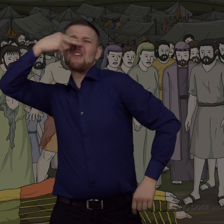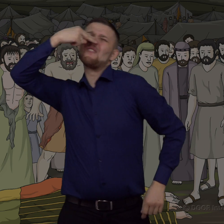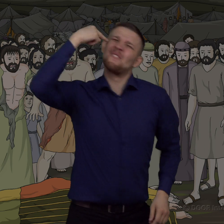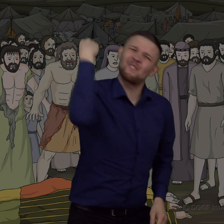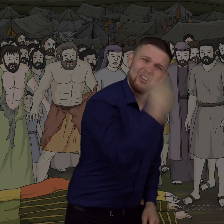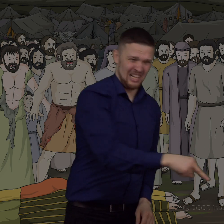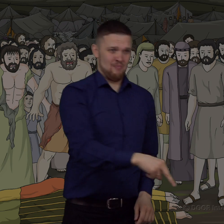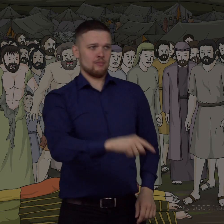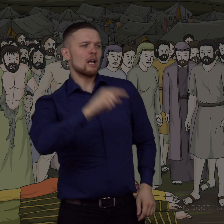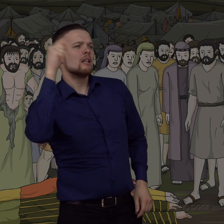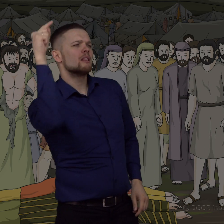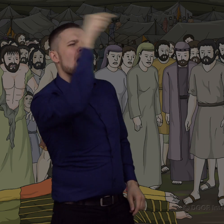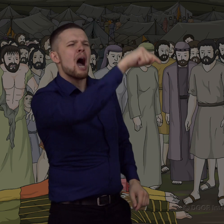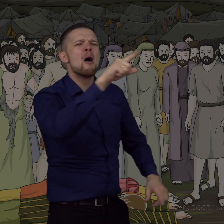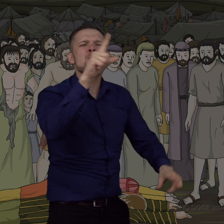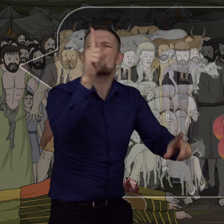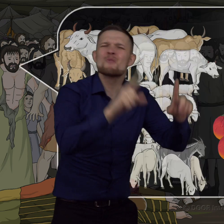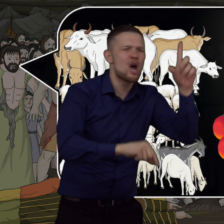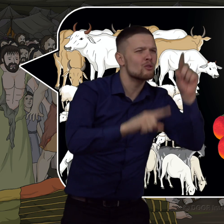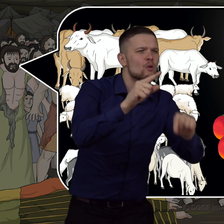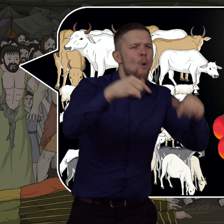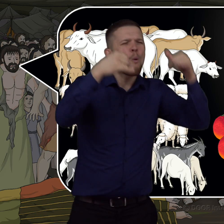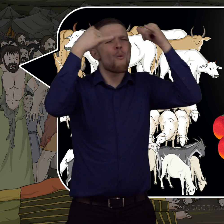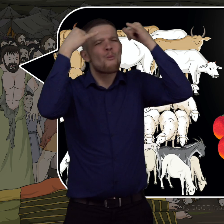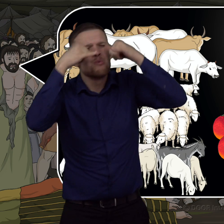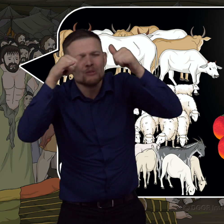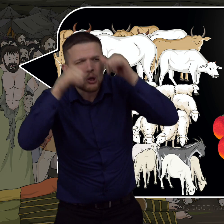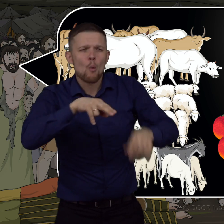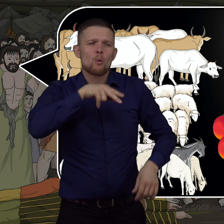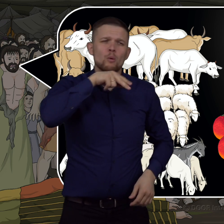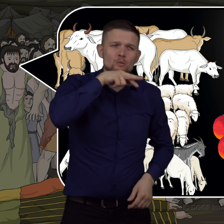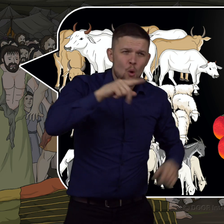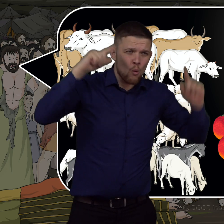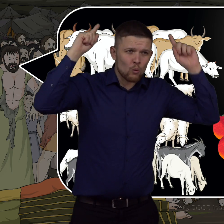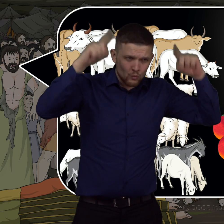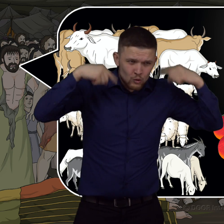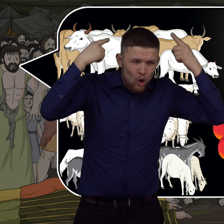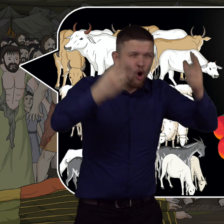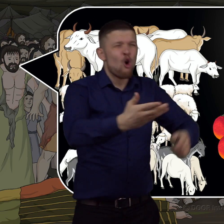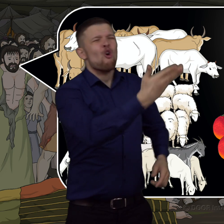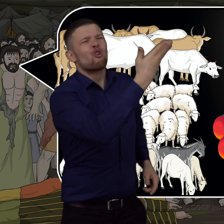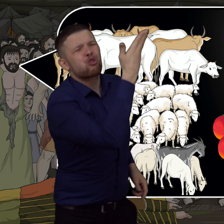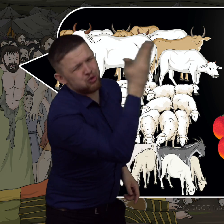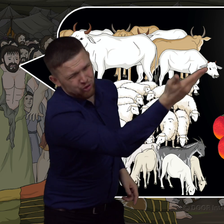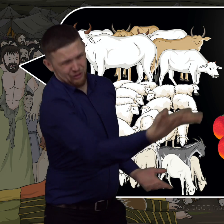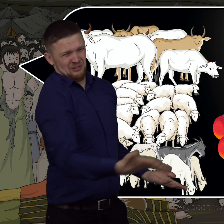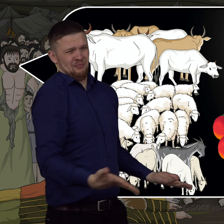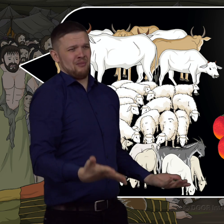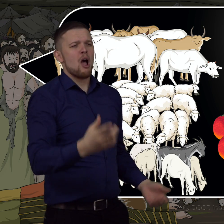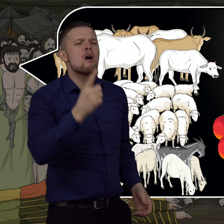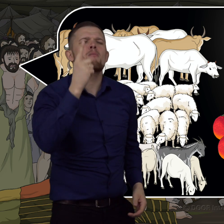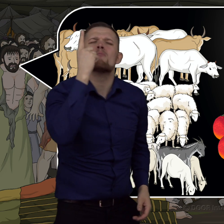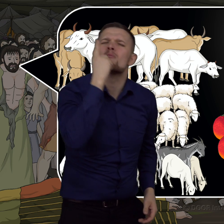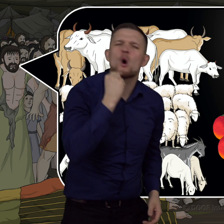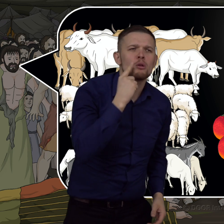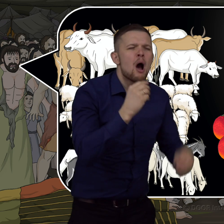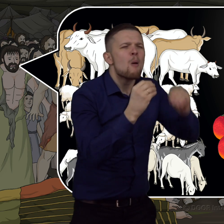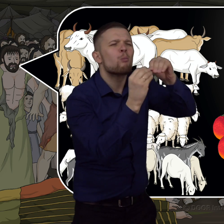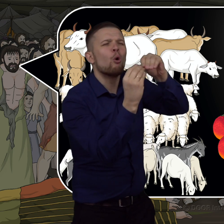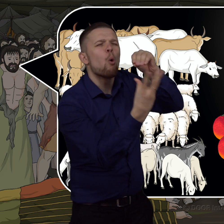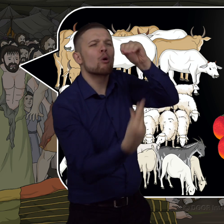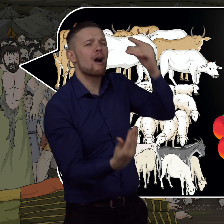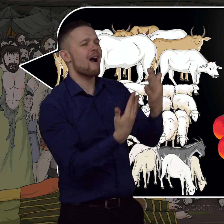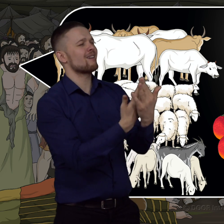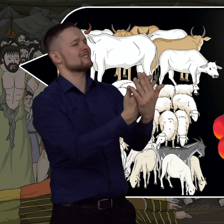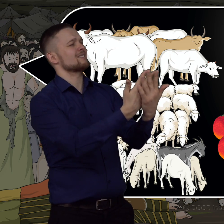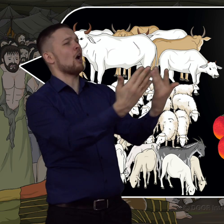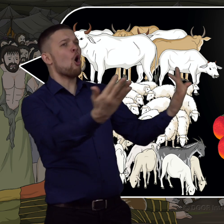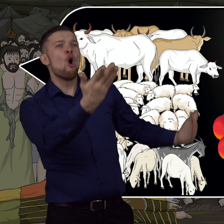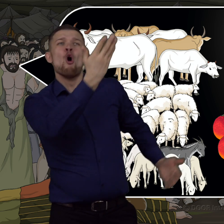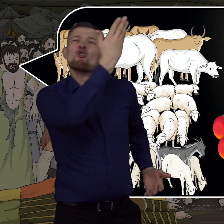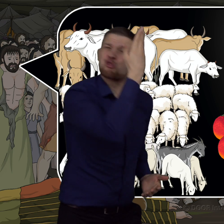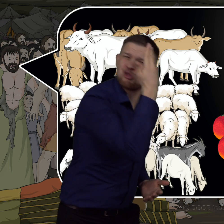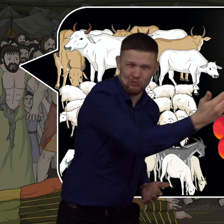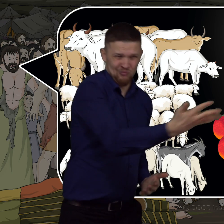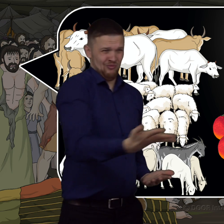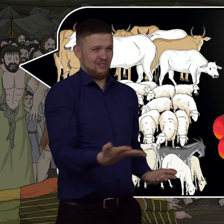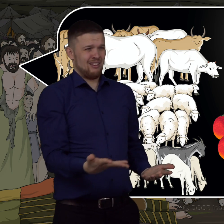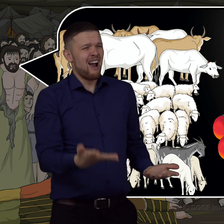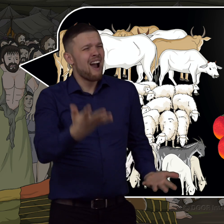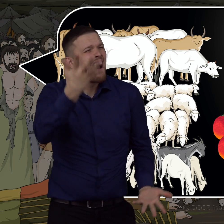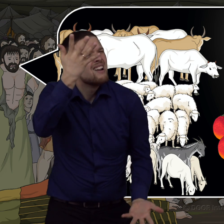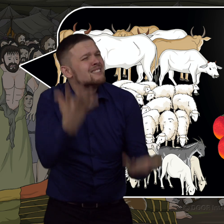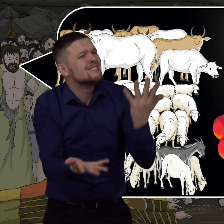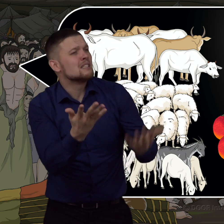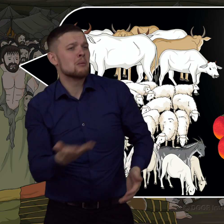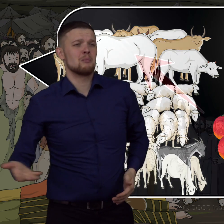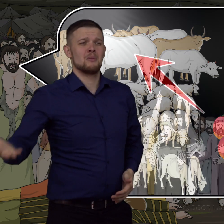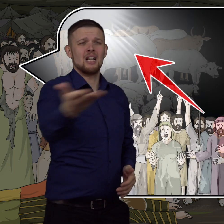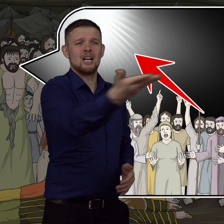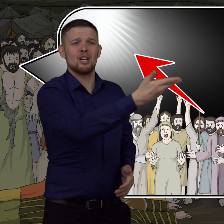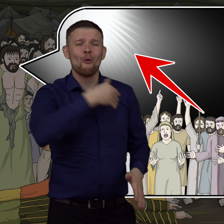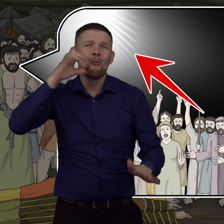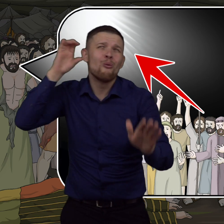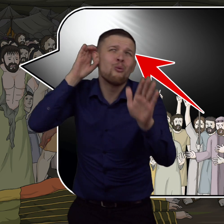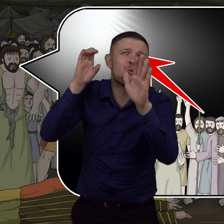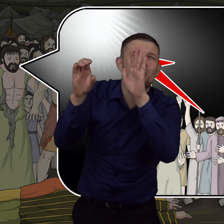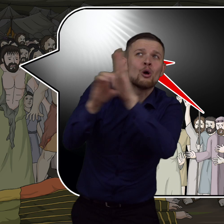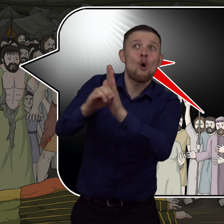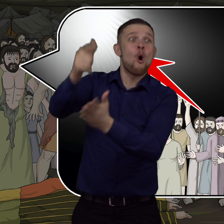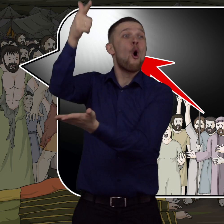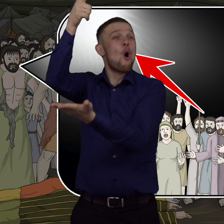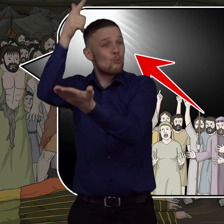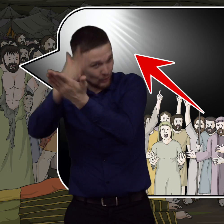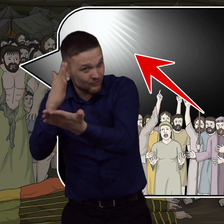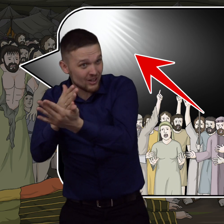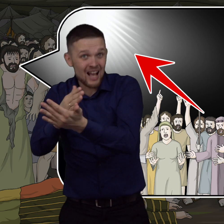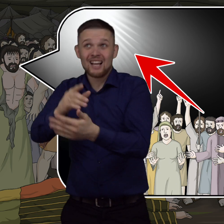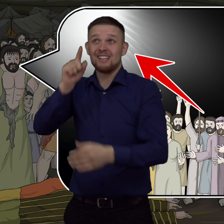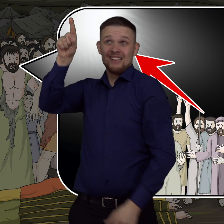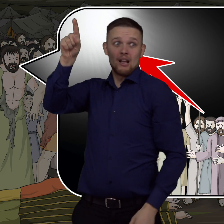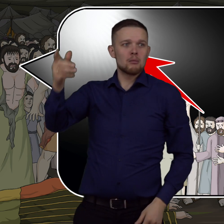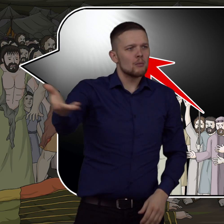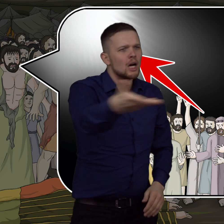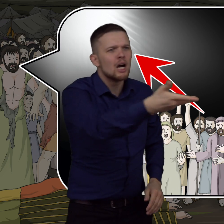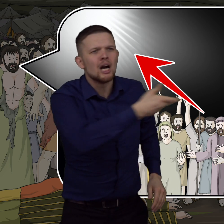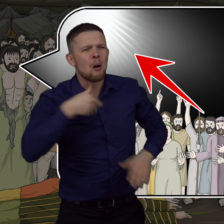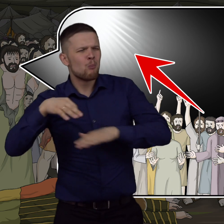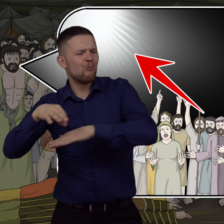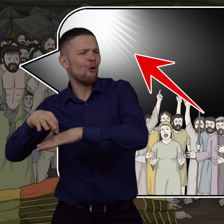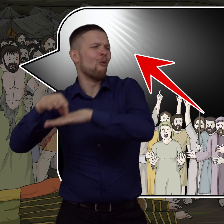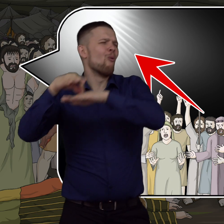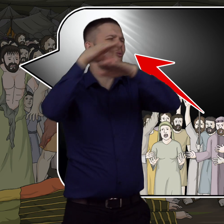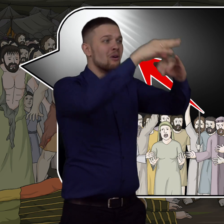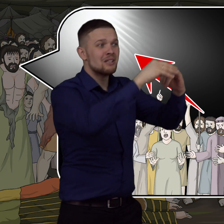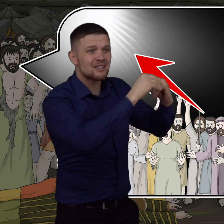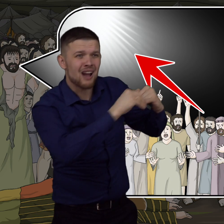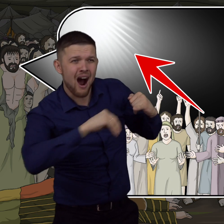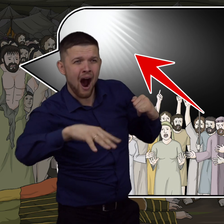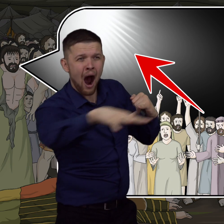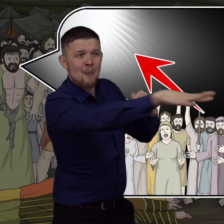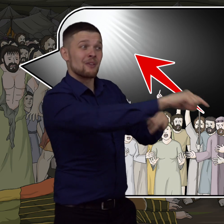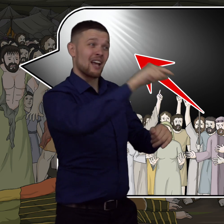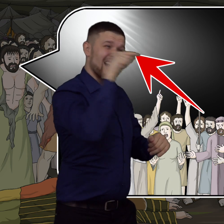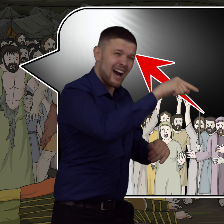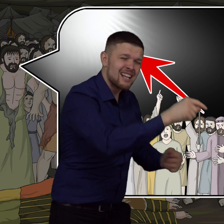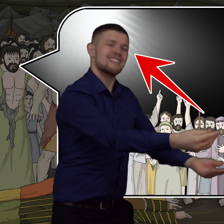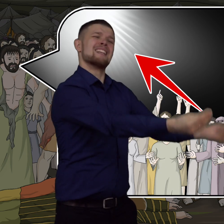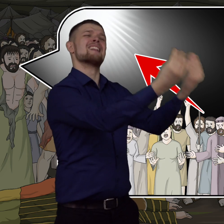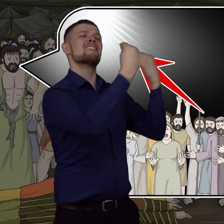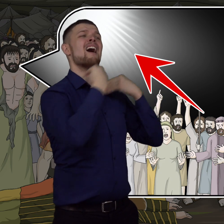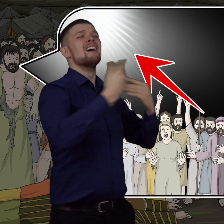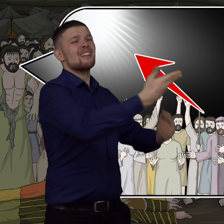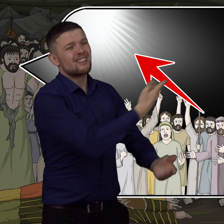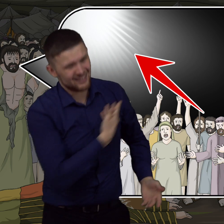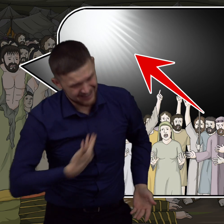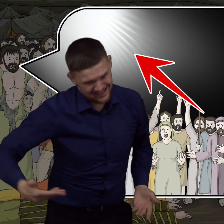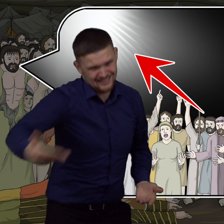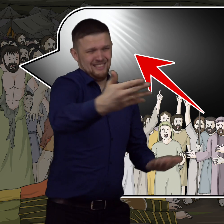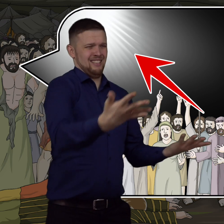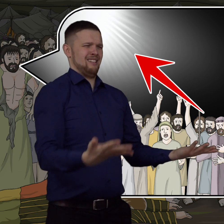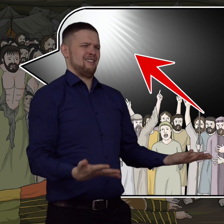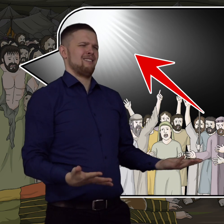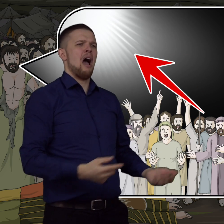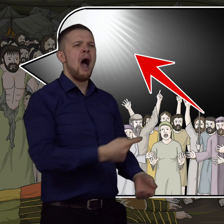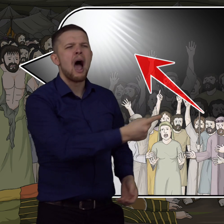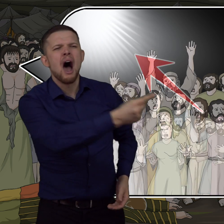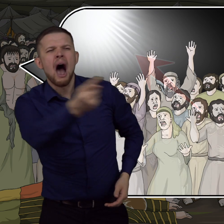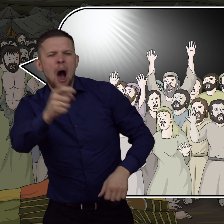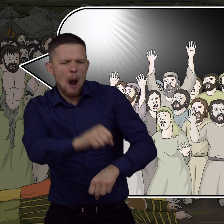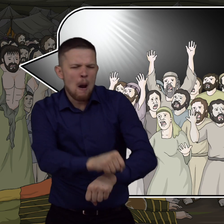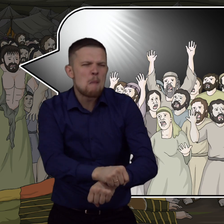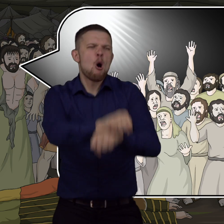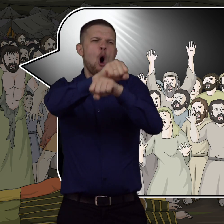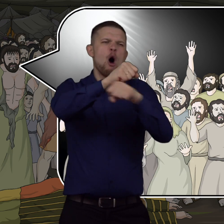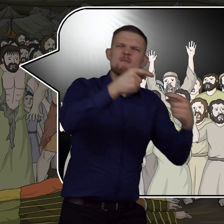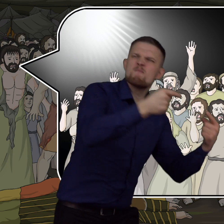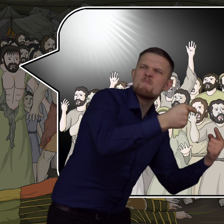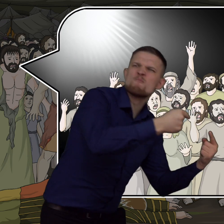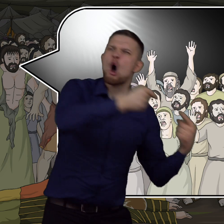If the LORD delights in us, He will bring us into this land, a land flowing with milk and honey, and He will give it to us.